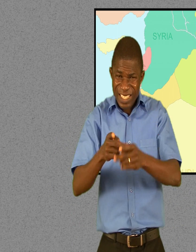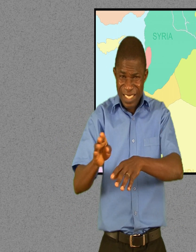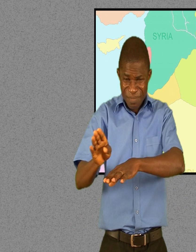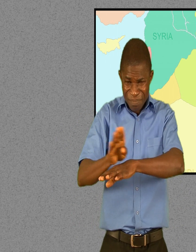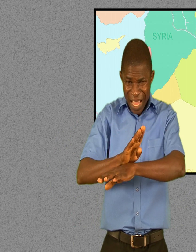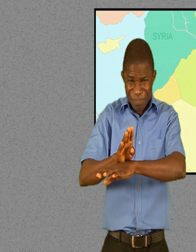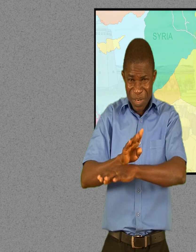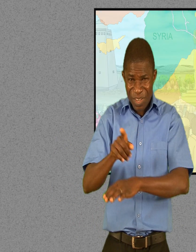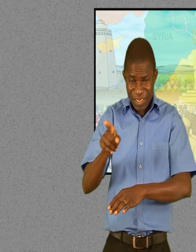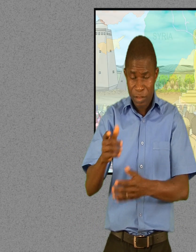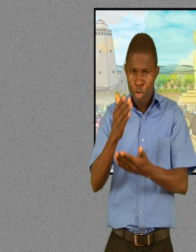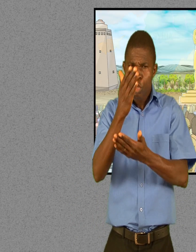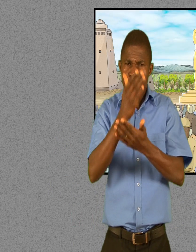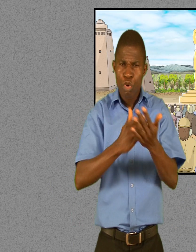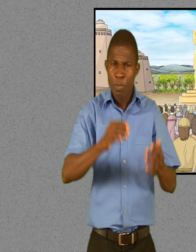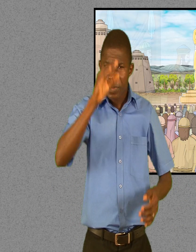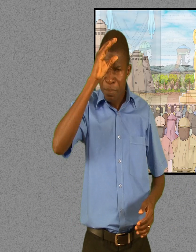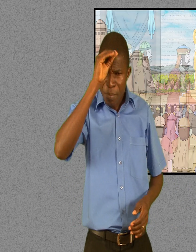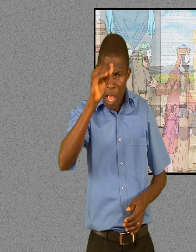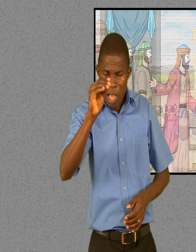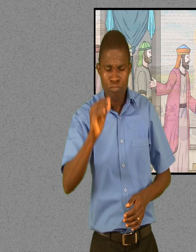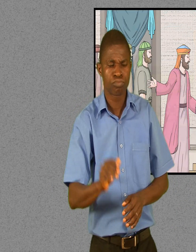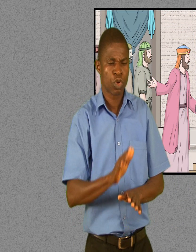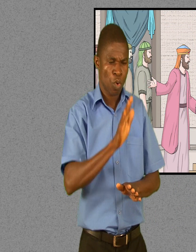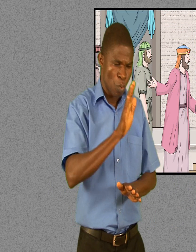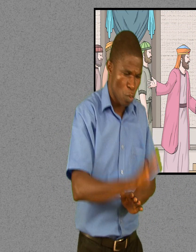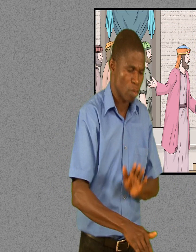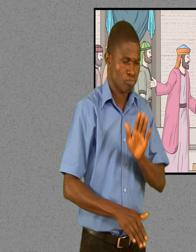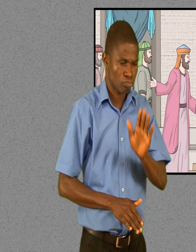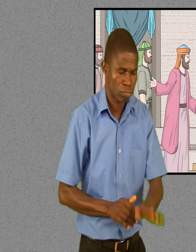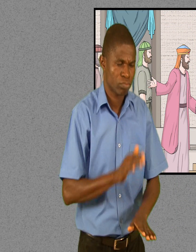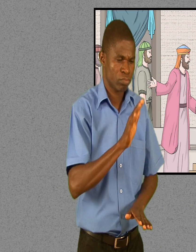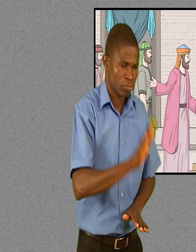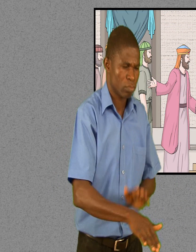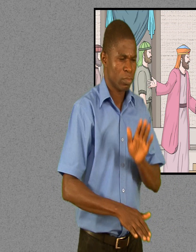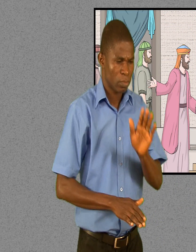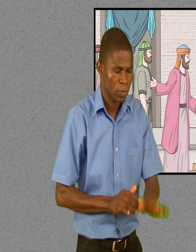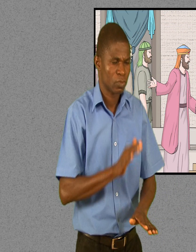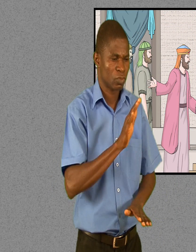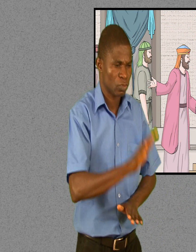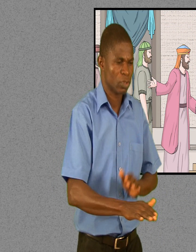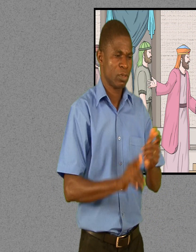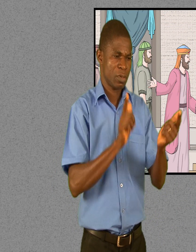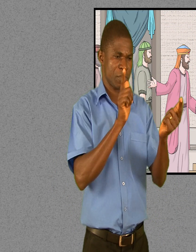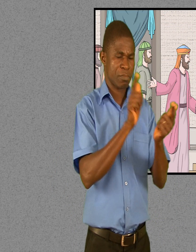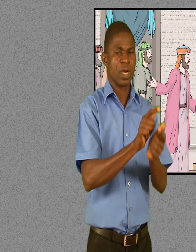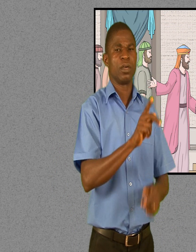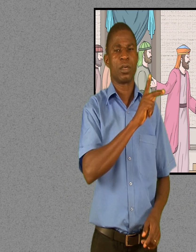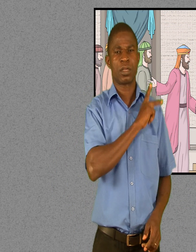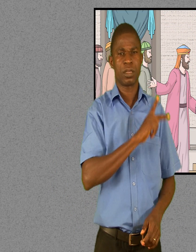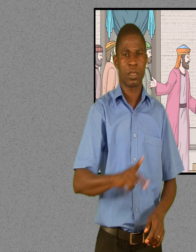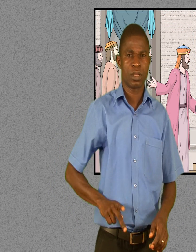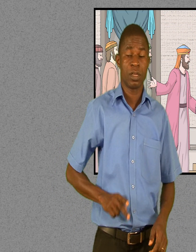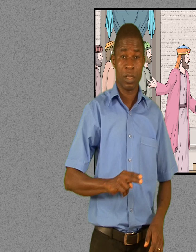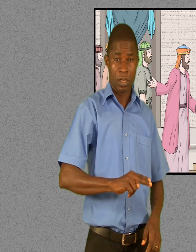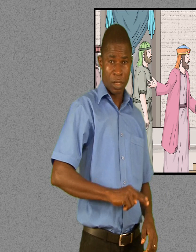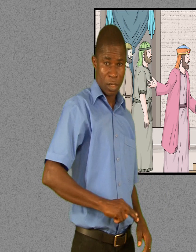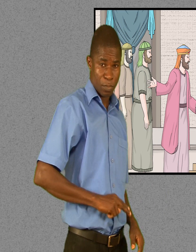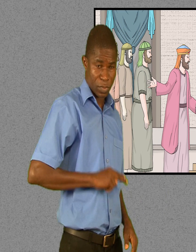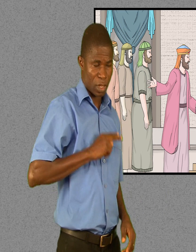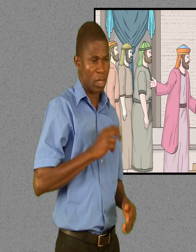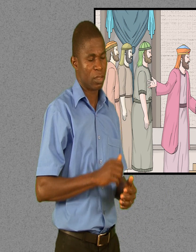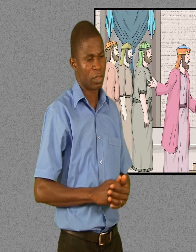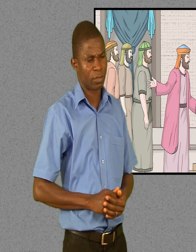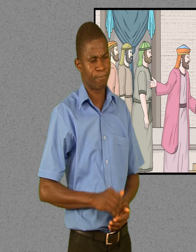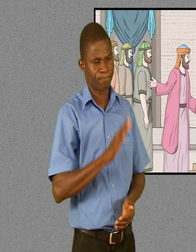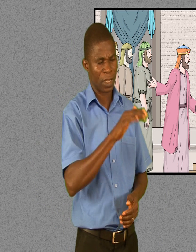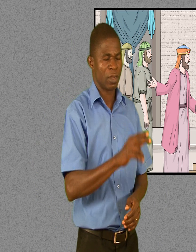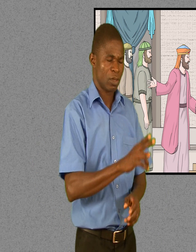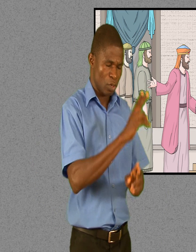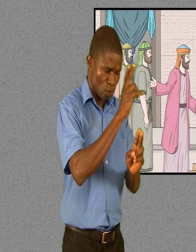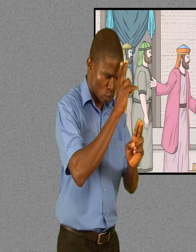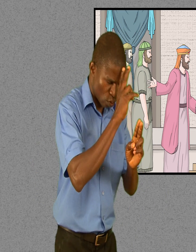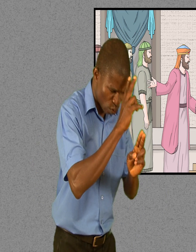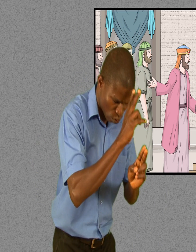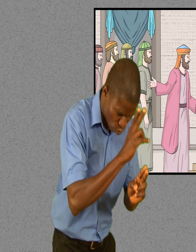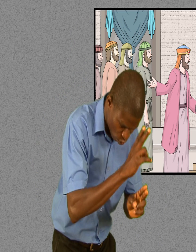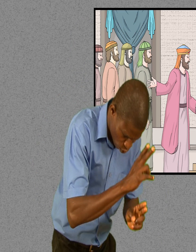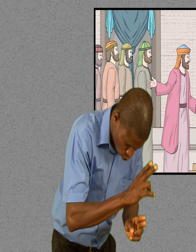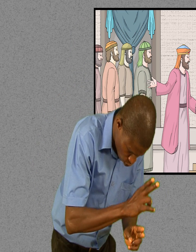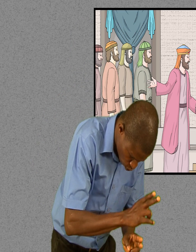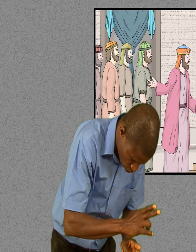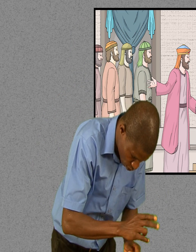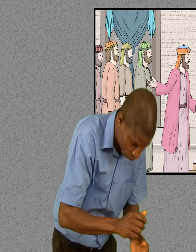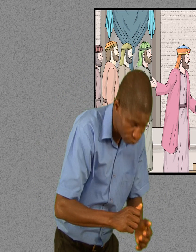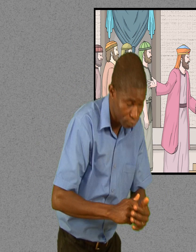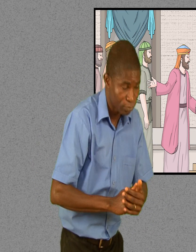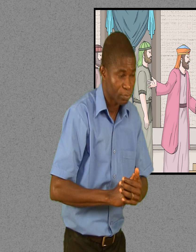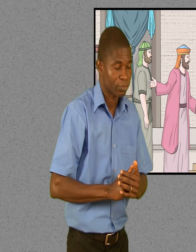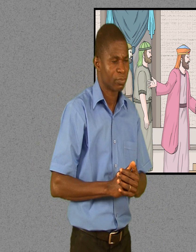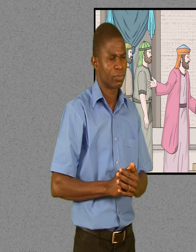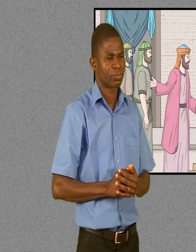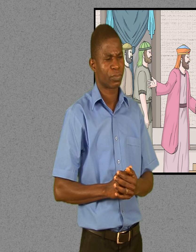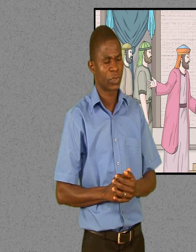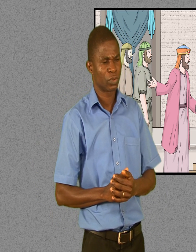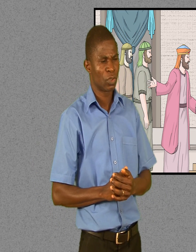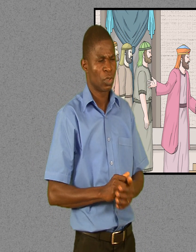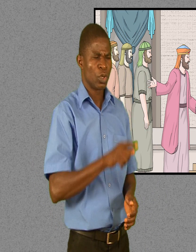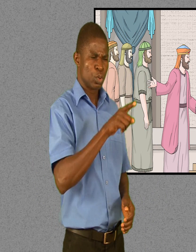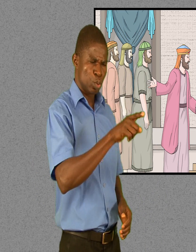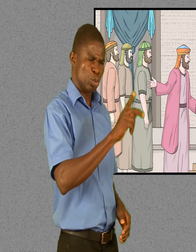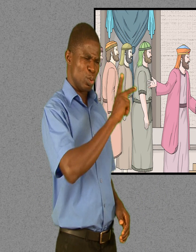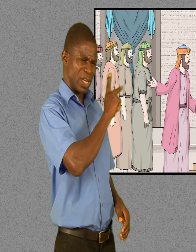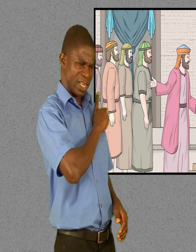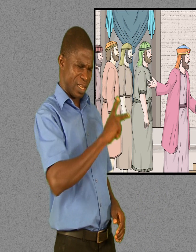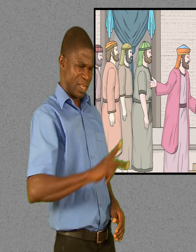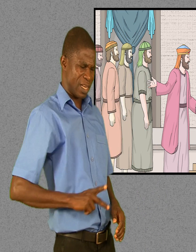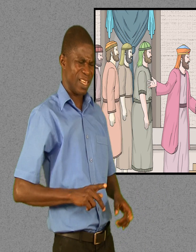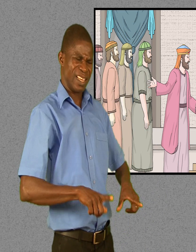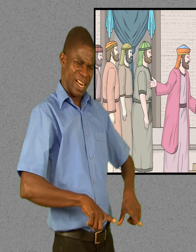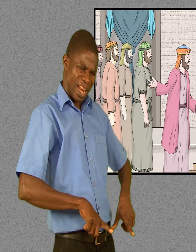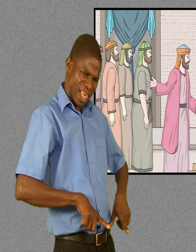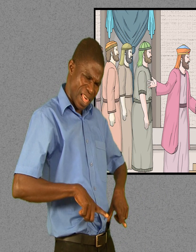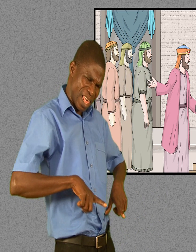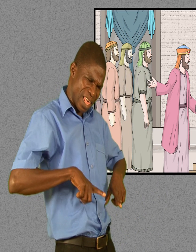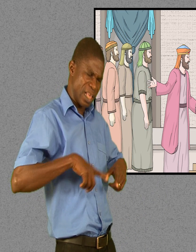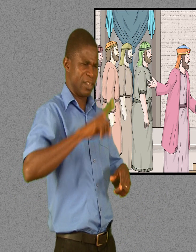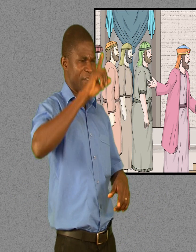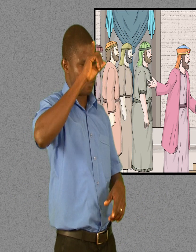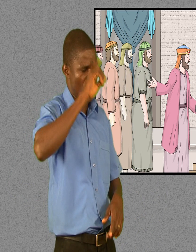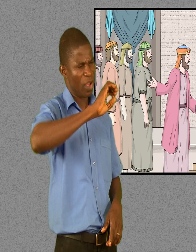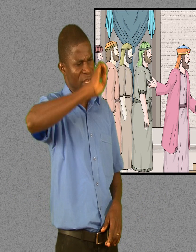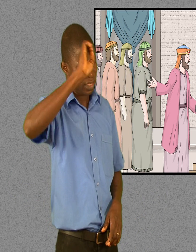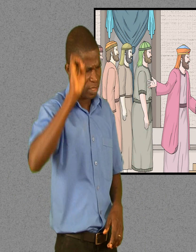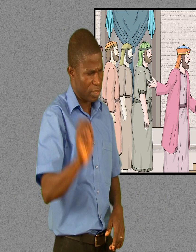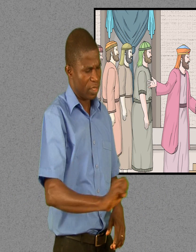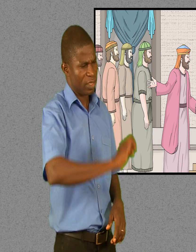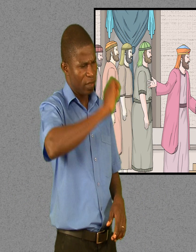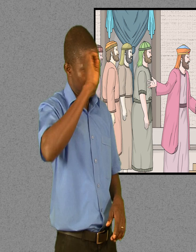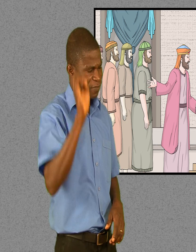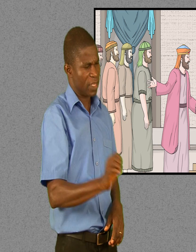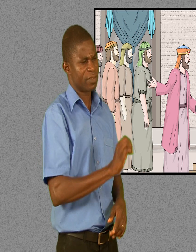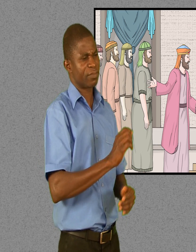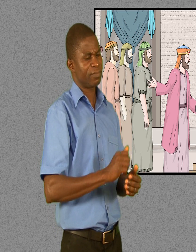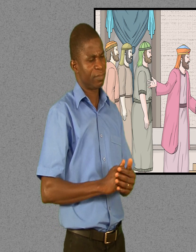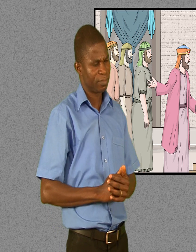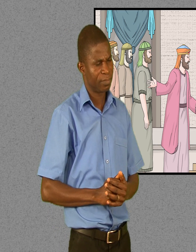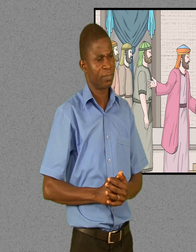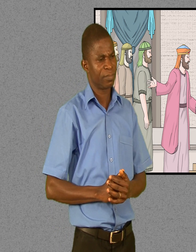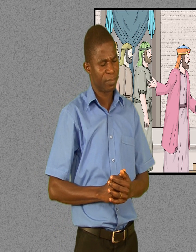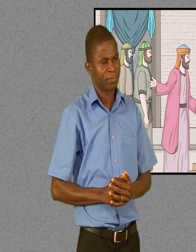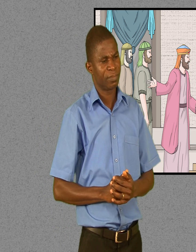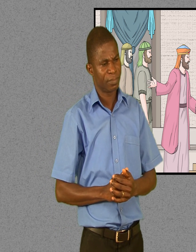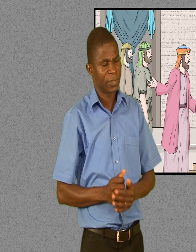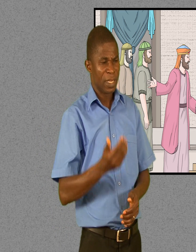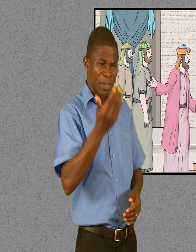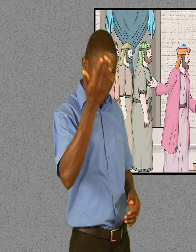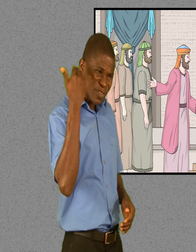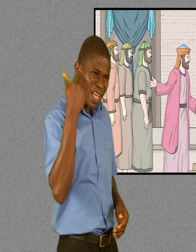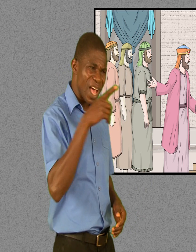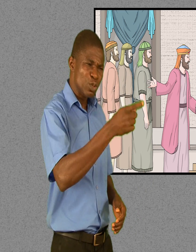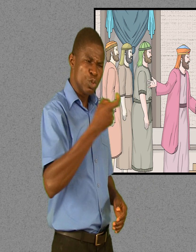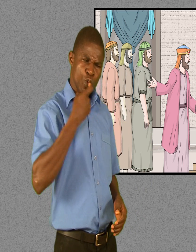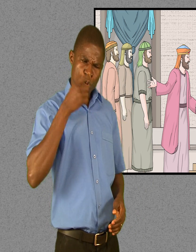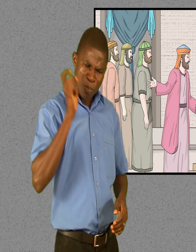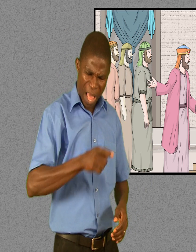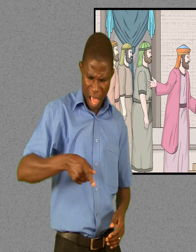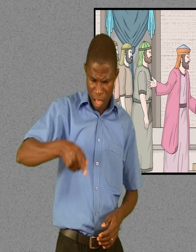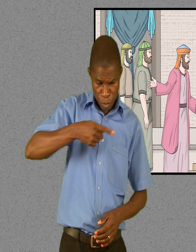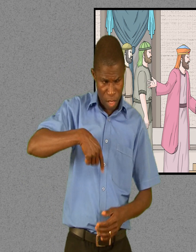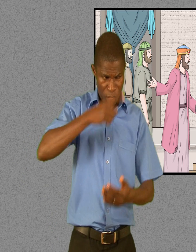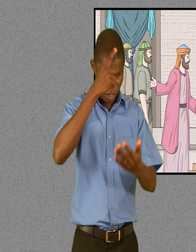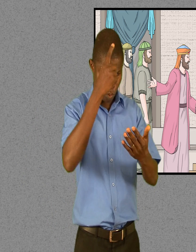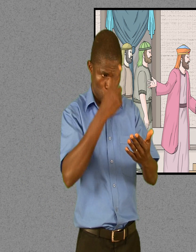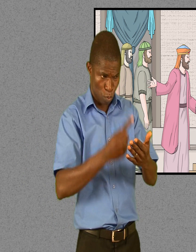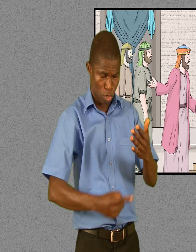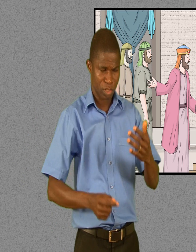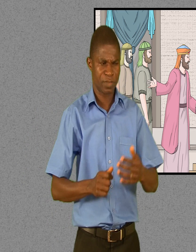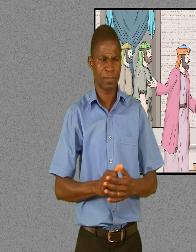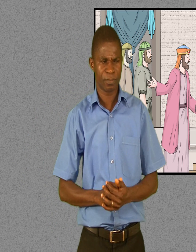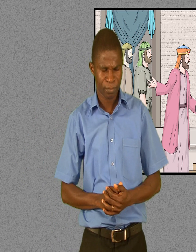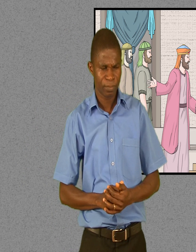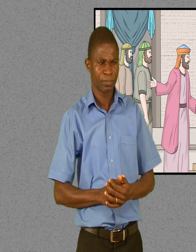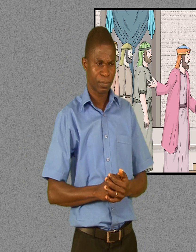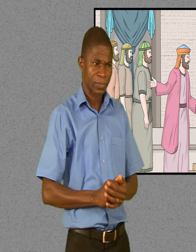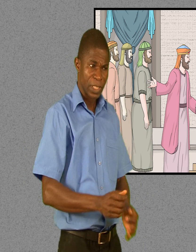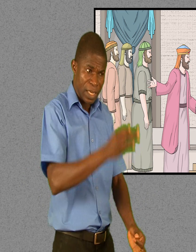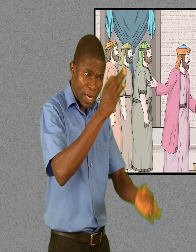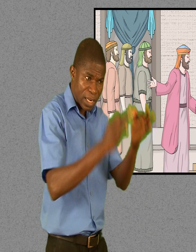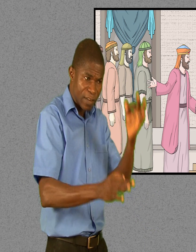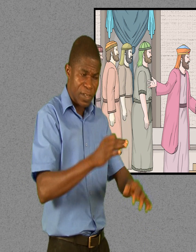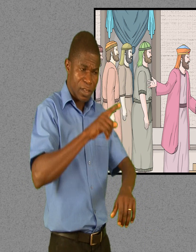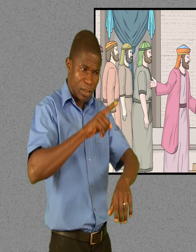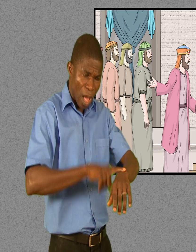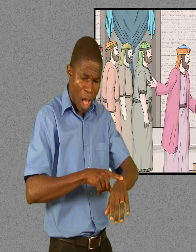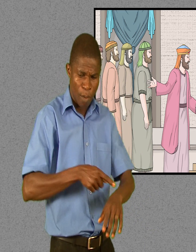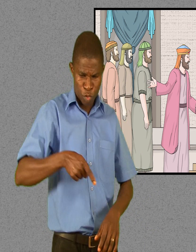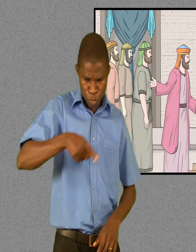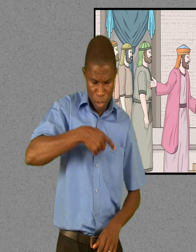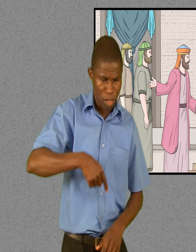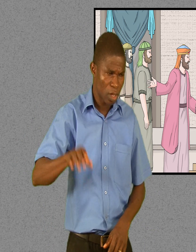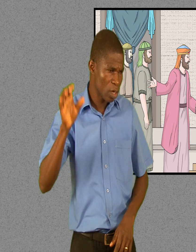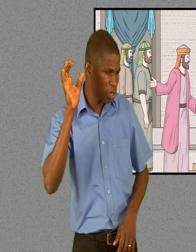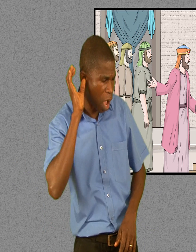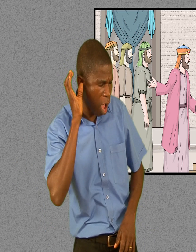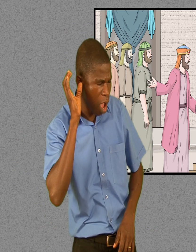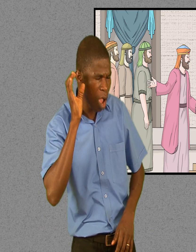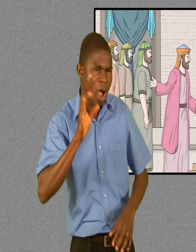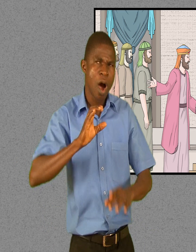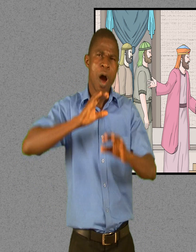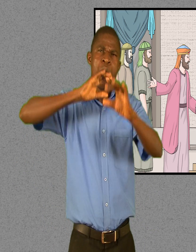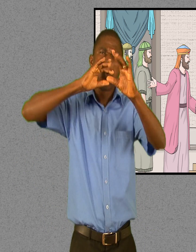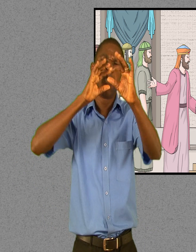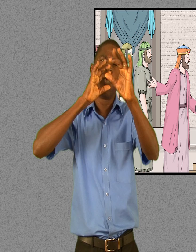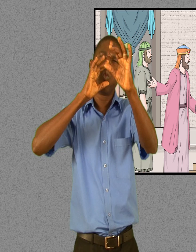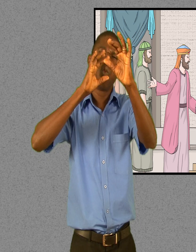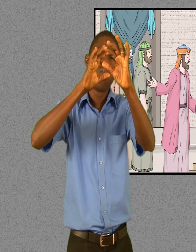At this time some astrologers came forward and maliciously accused the Jews, saying to King Nebuchadnezzar, “O king, may you live forever!